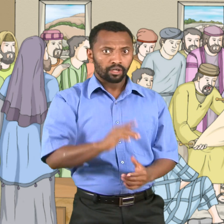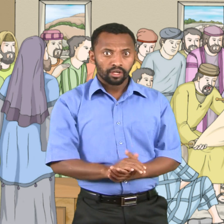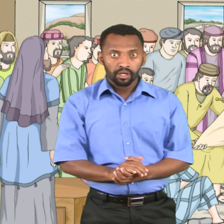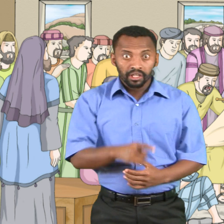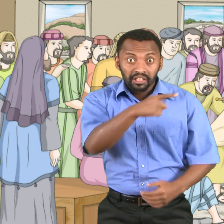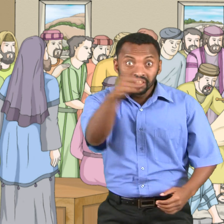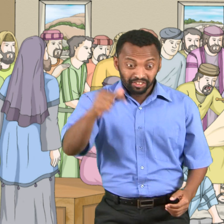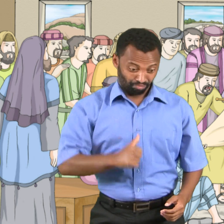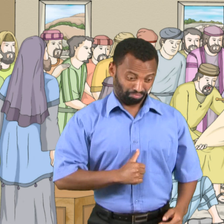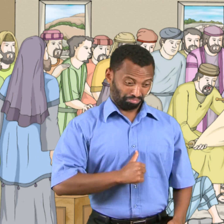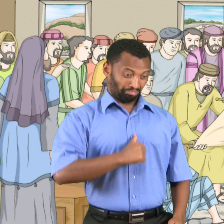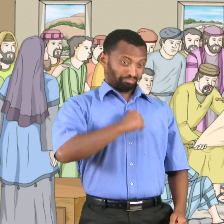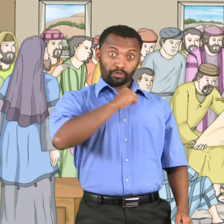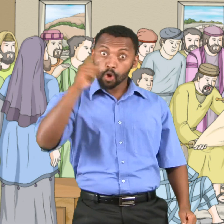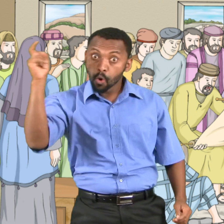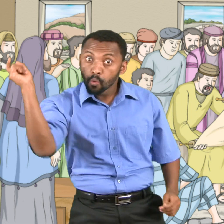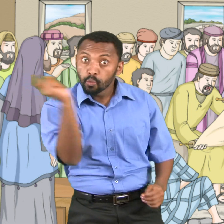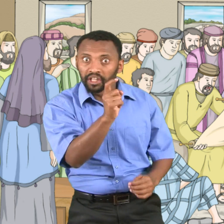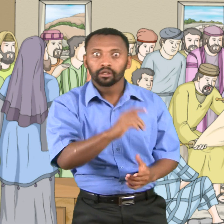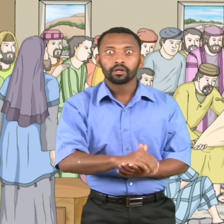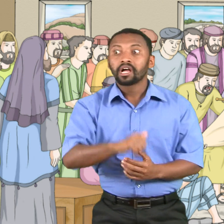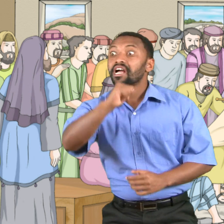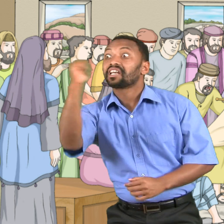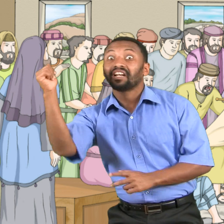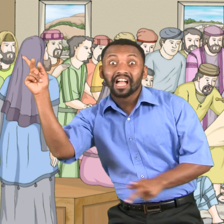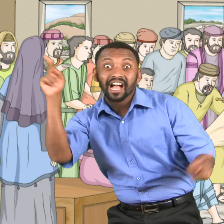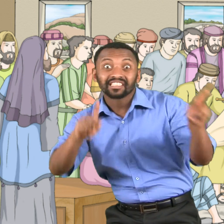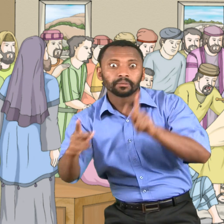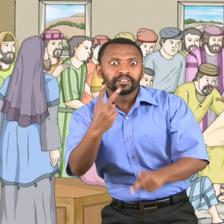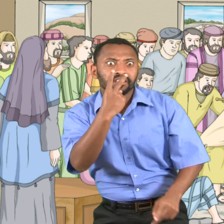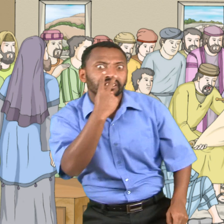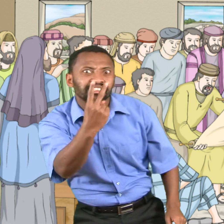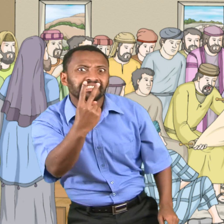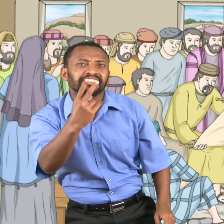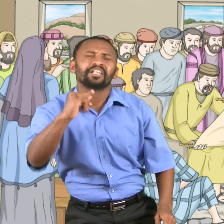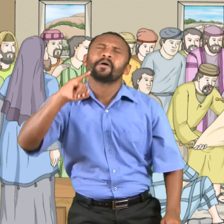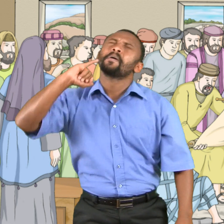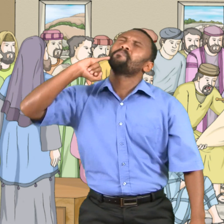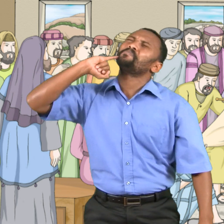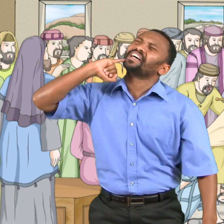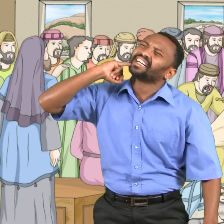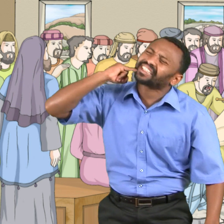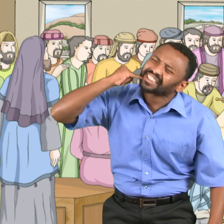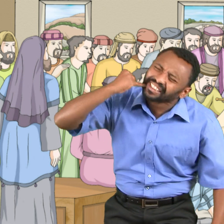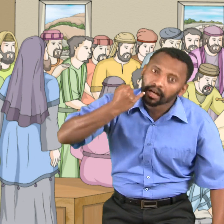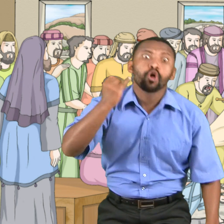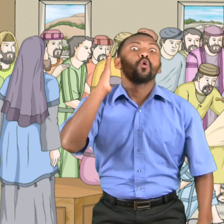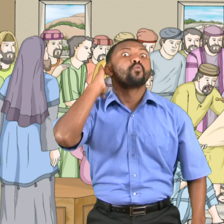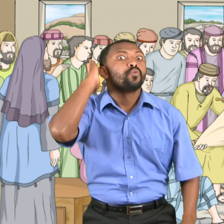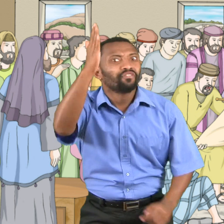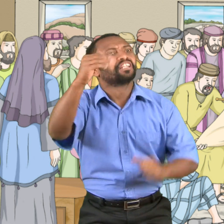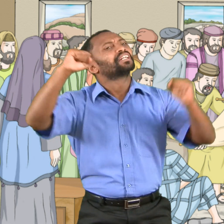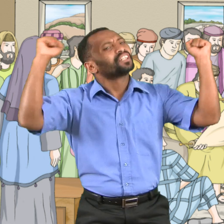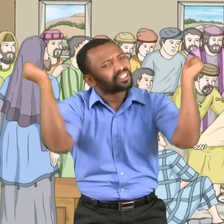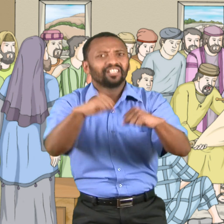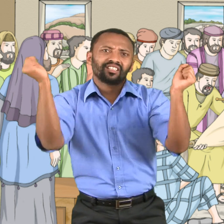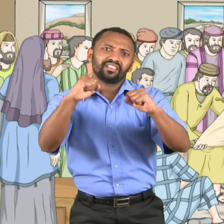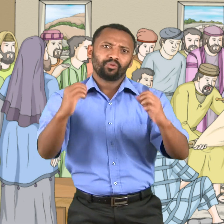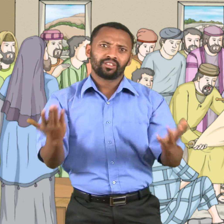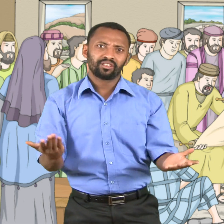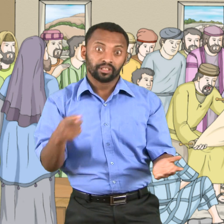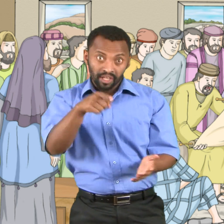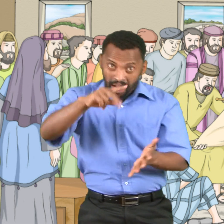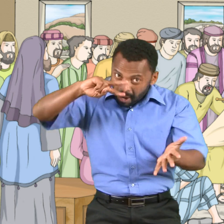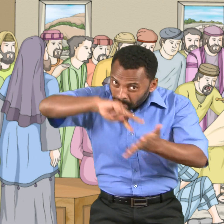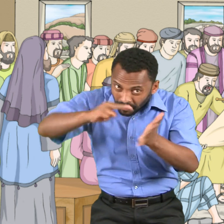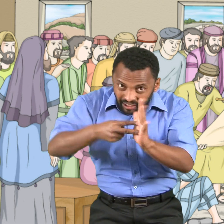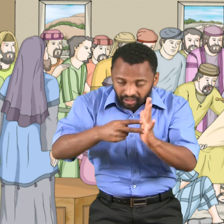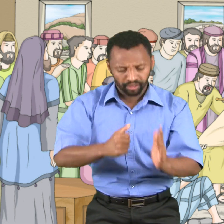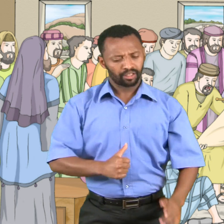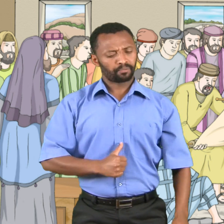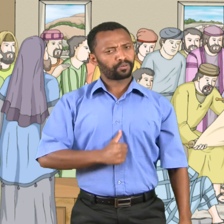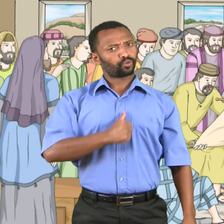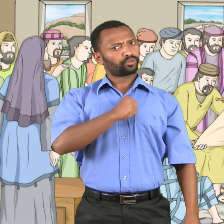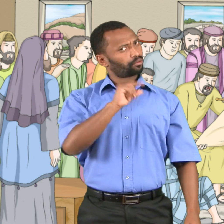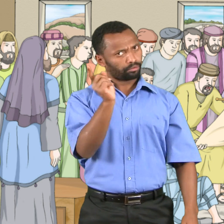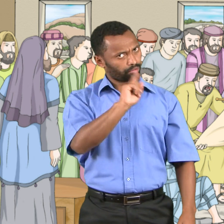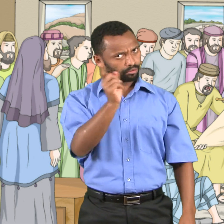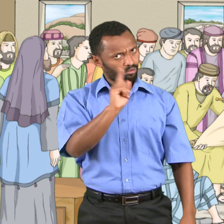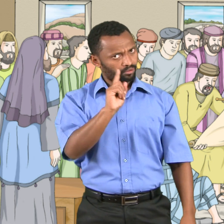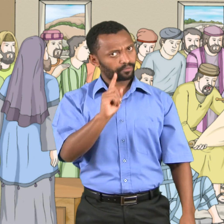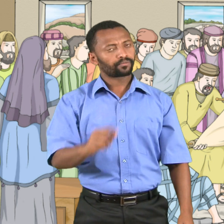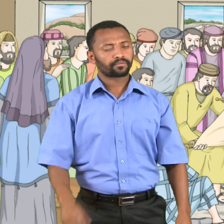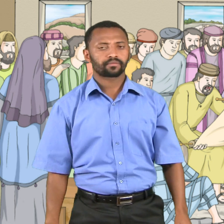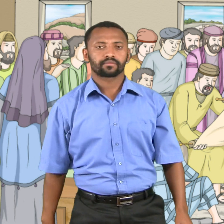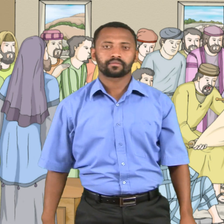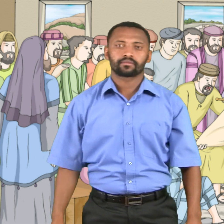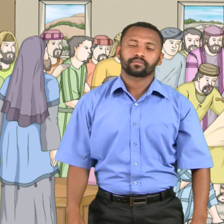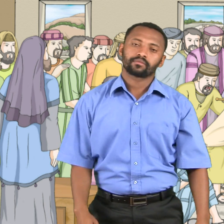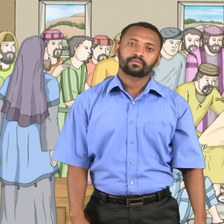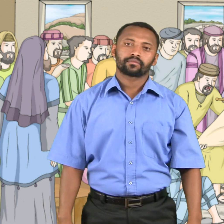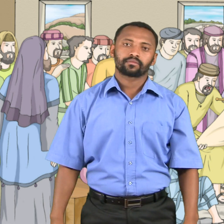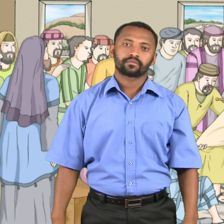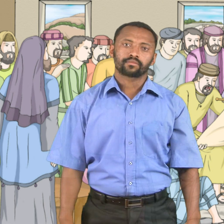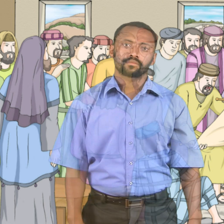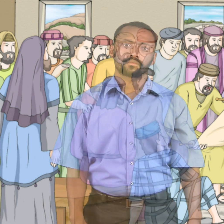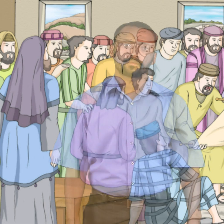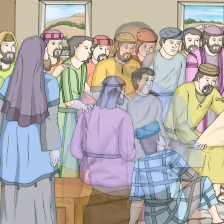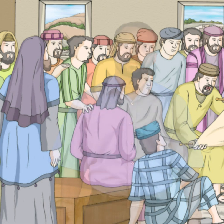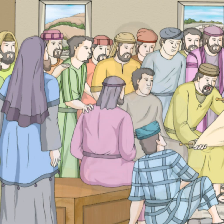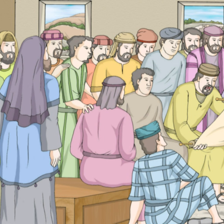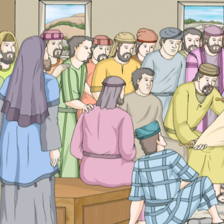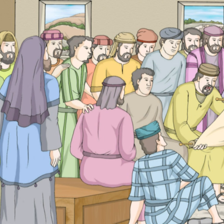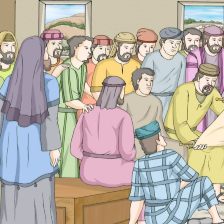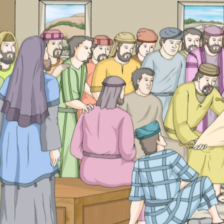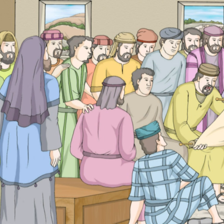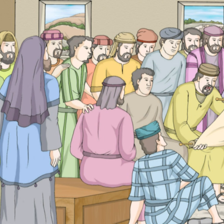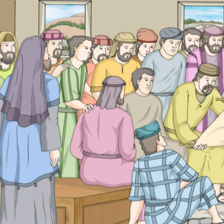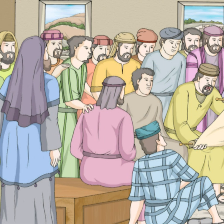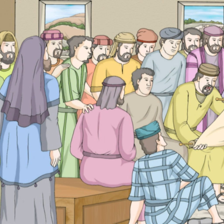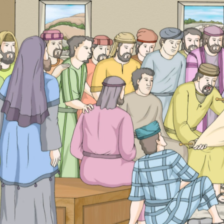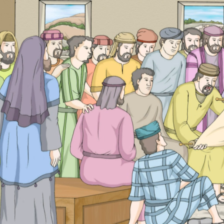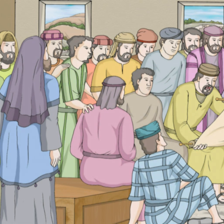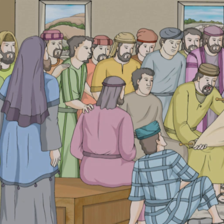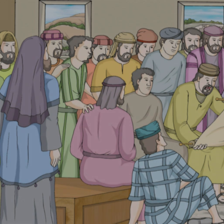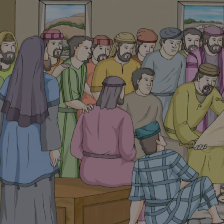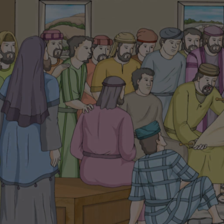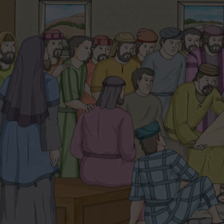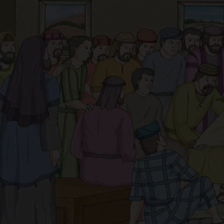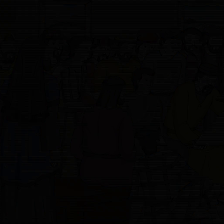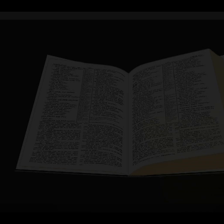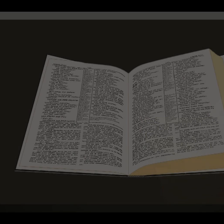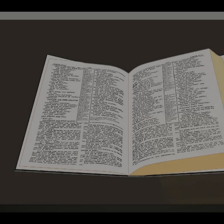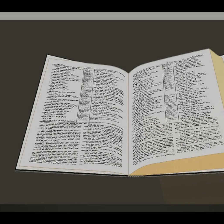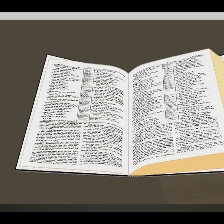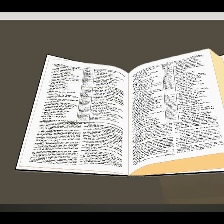Let us not become conceited, provoking and envying one another.